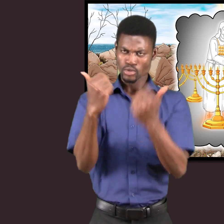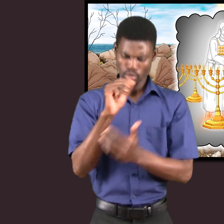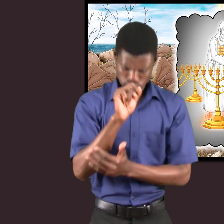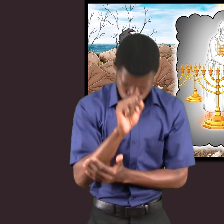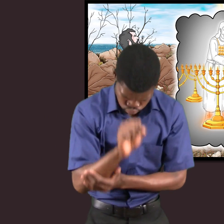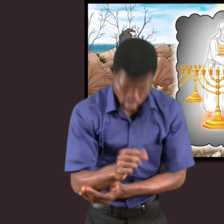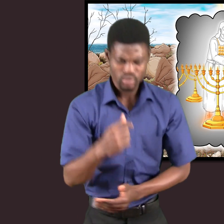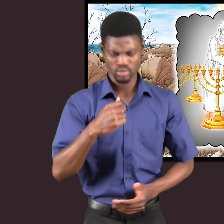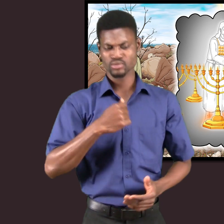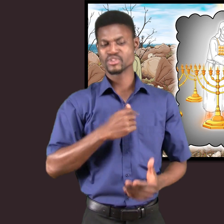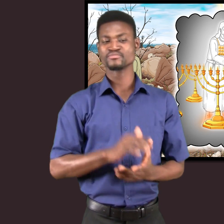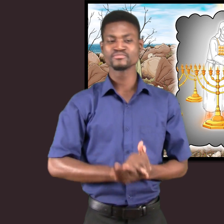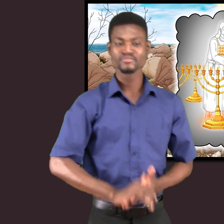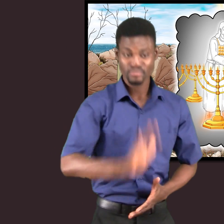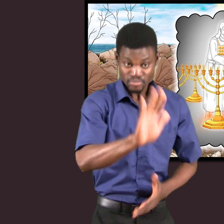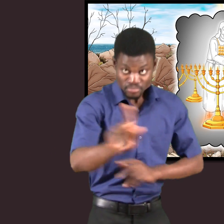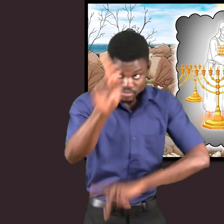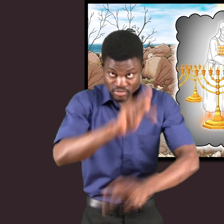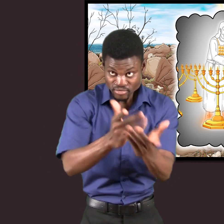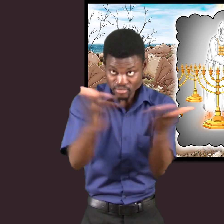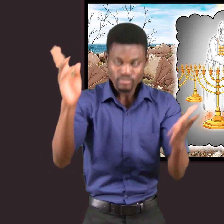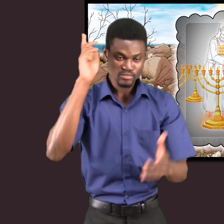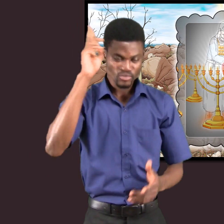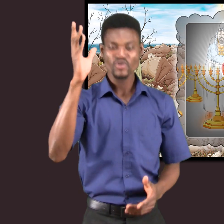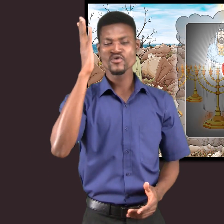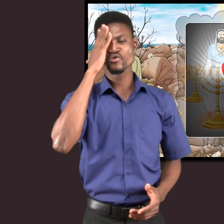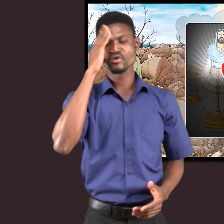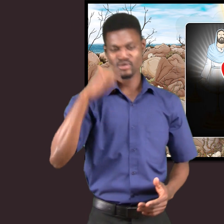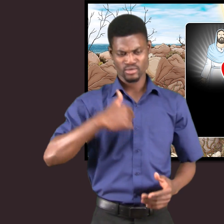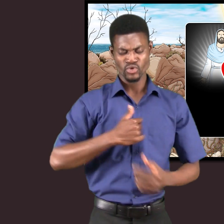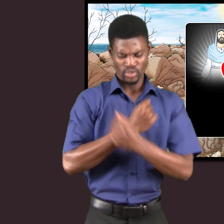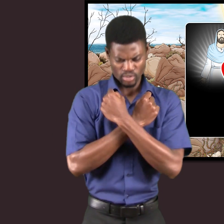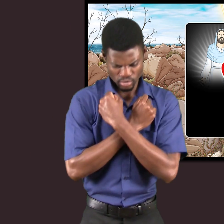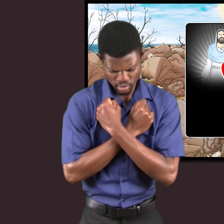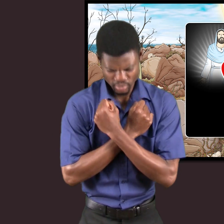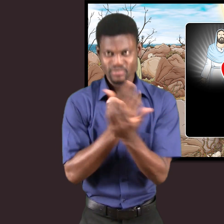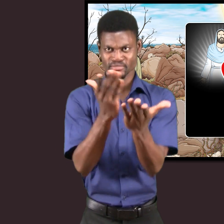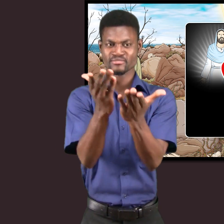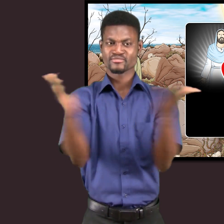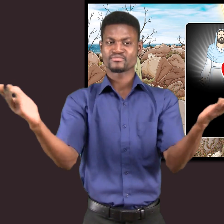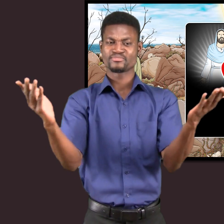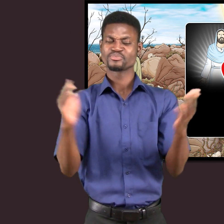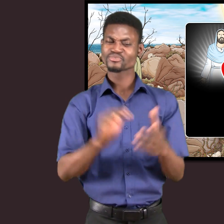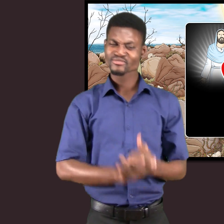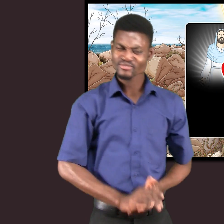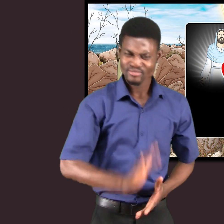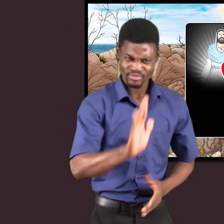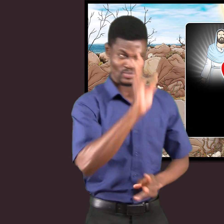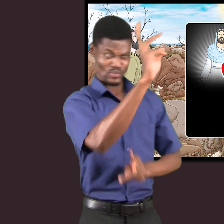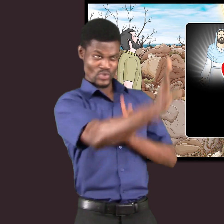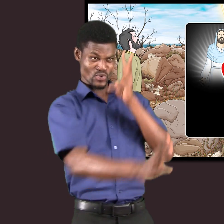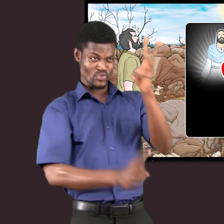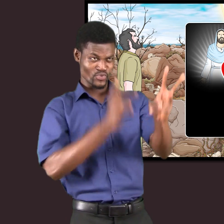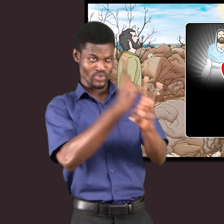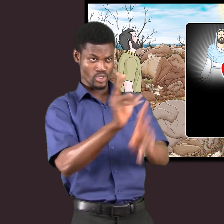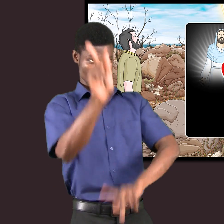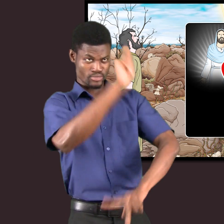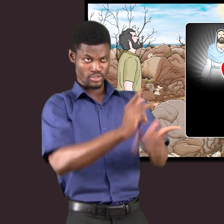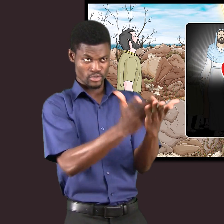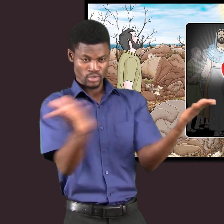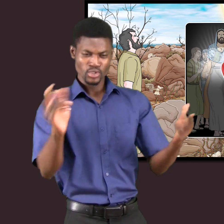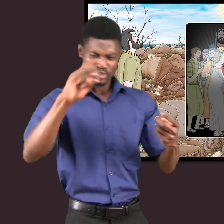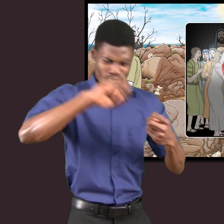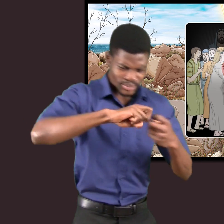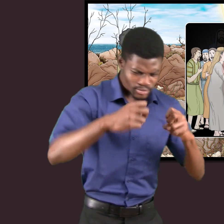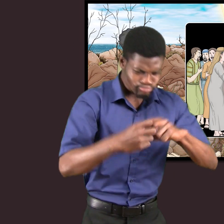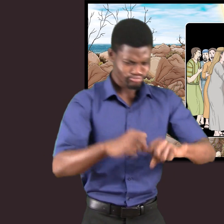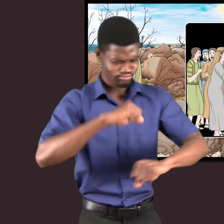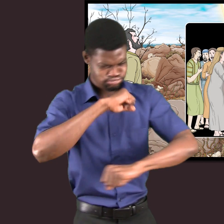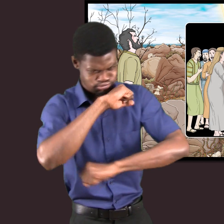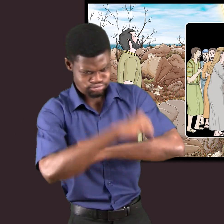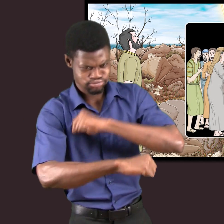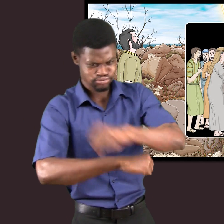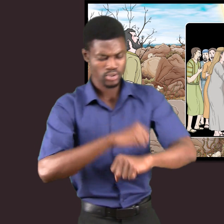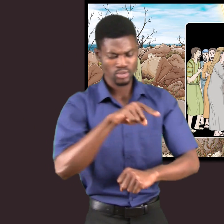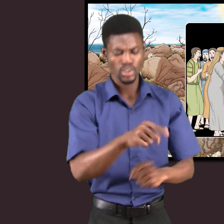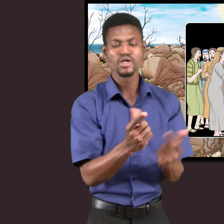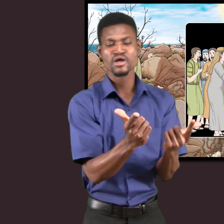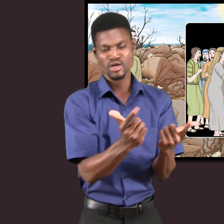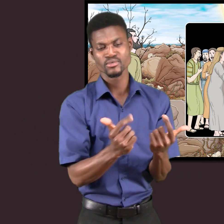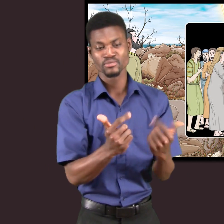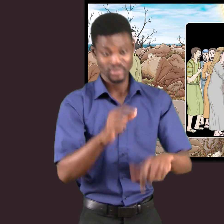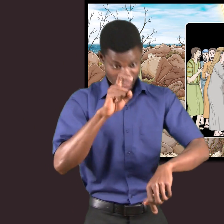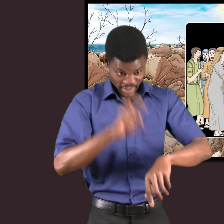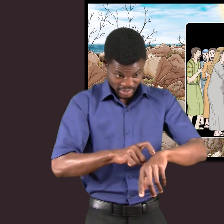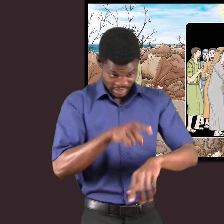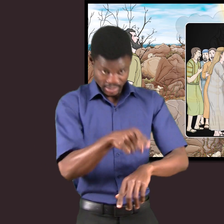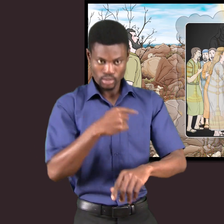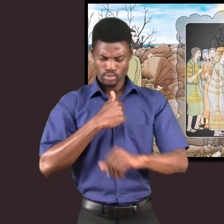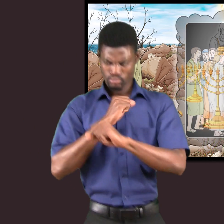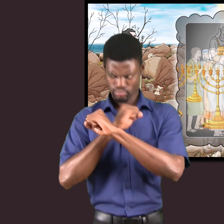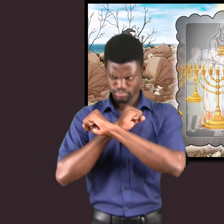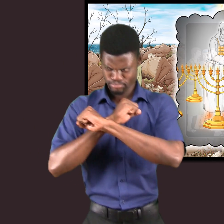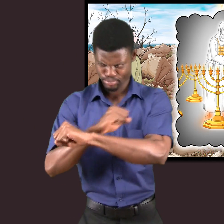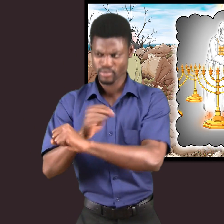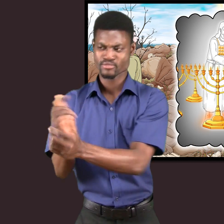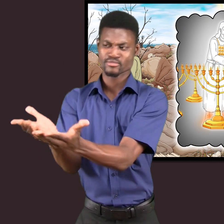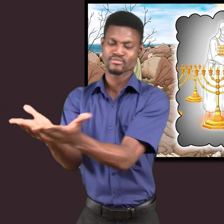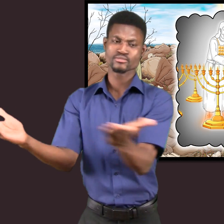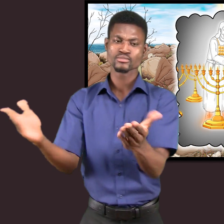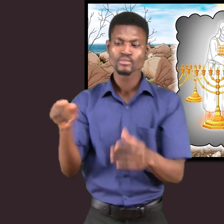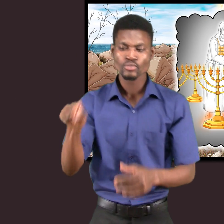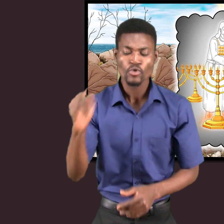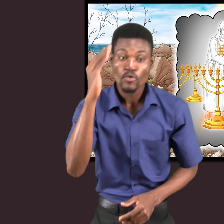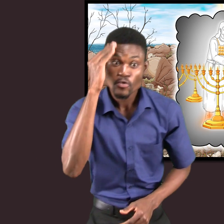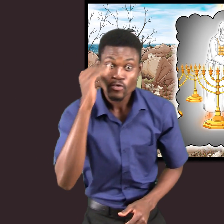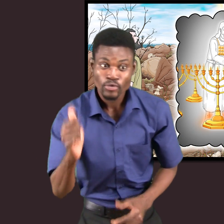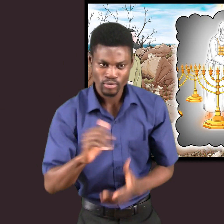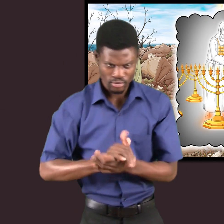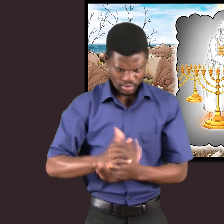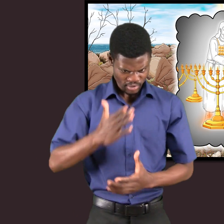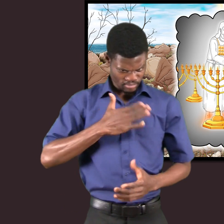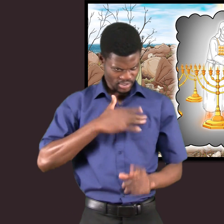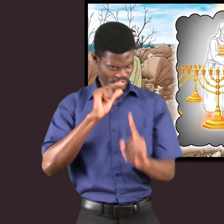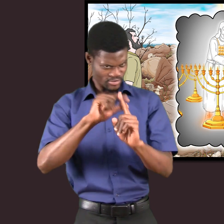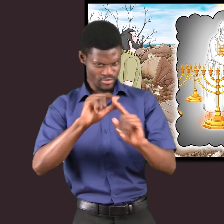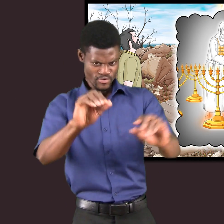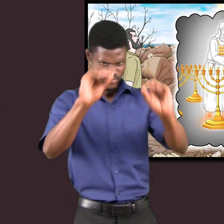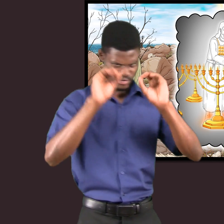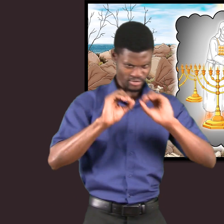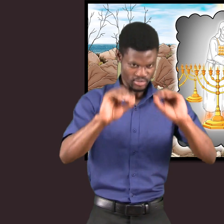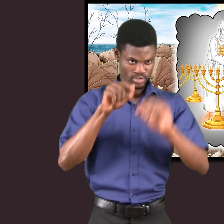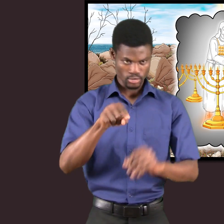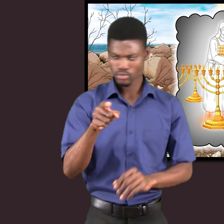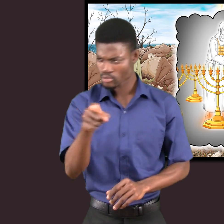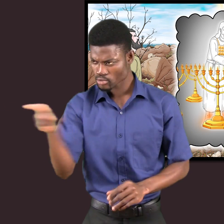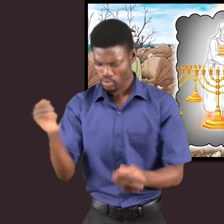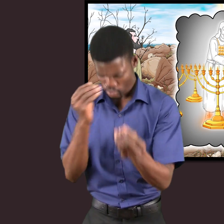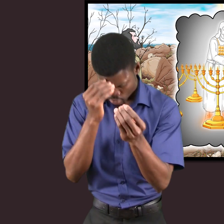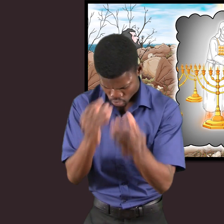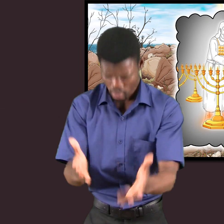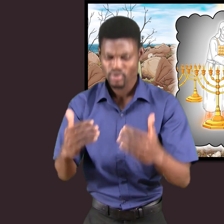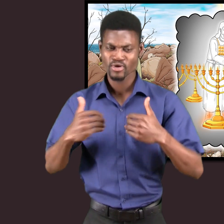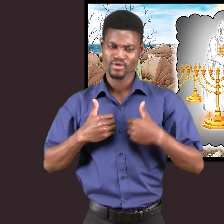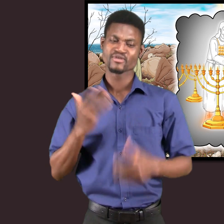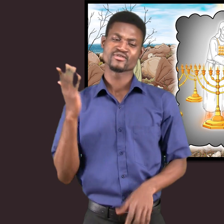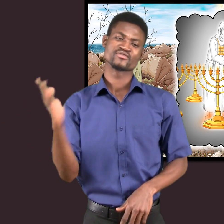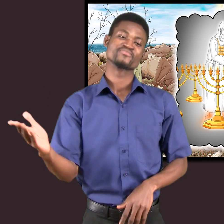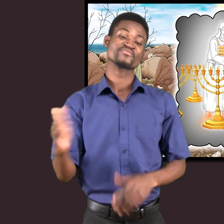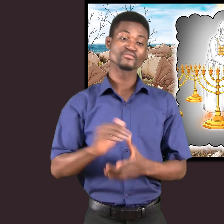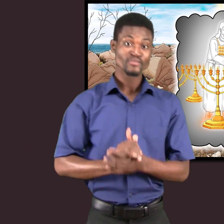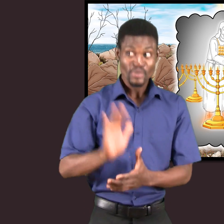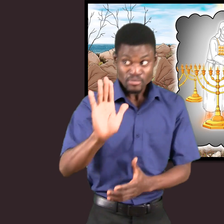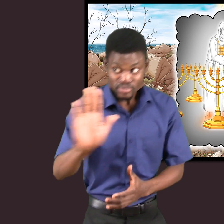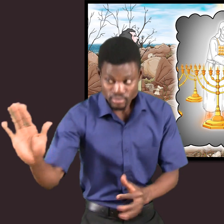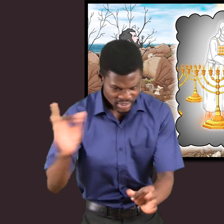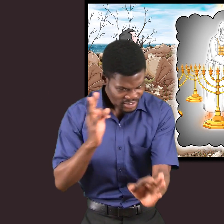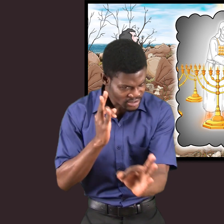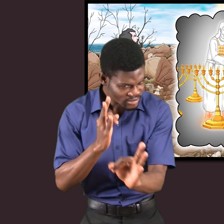I will make them come and bow down at your feet, and they will know that I love you.